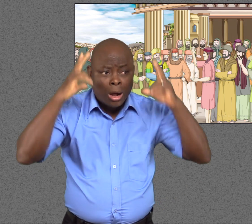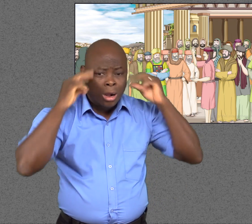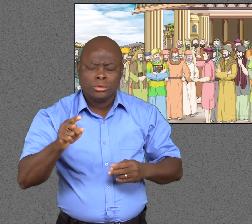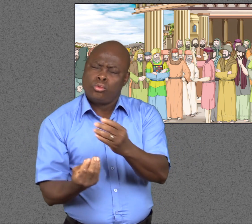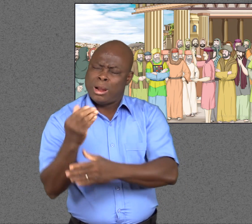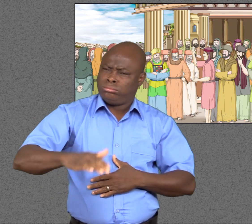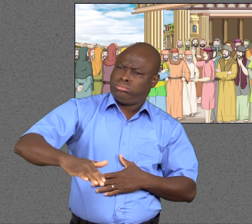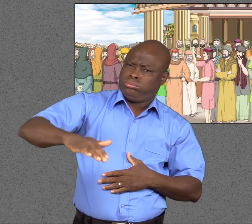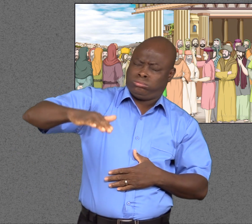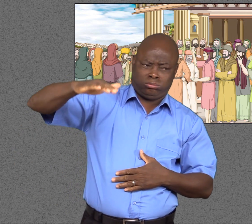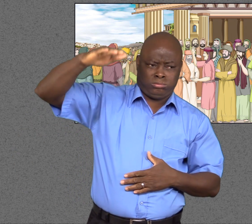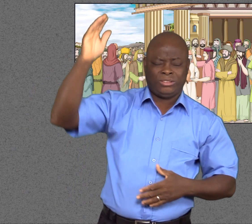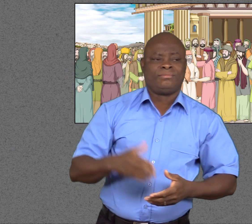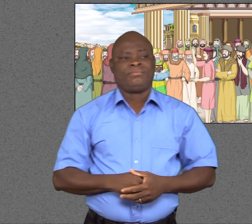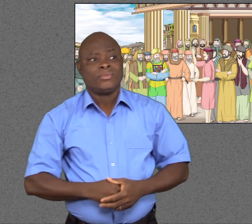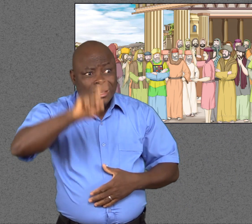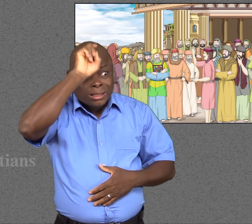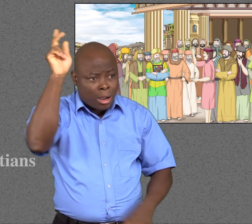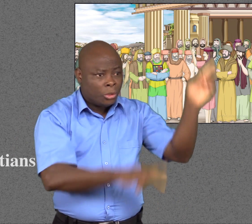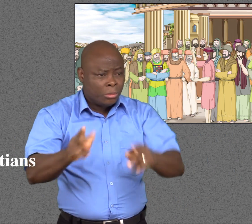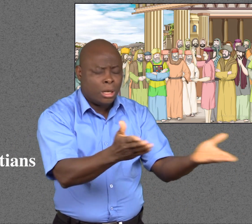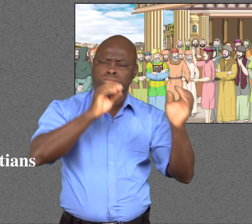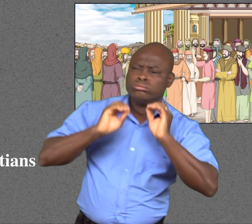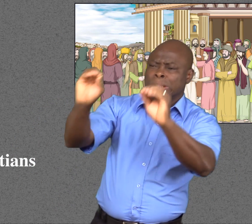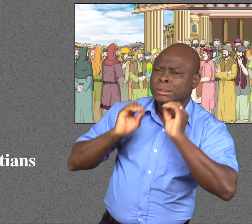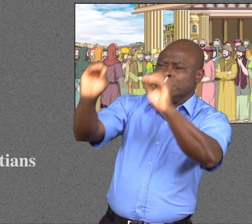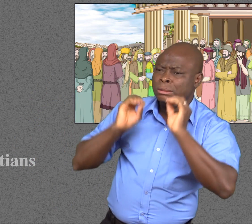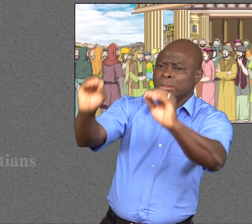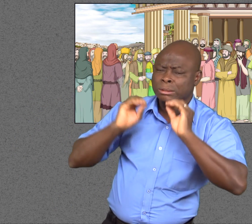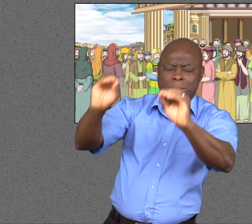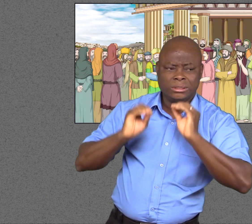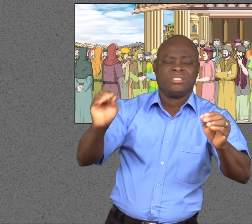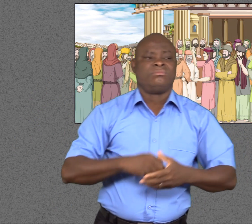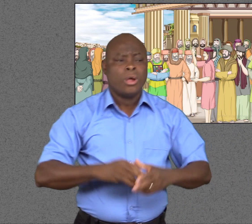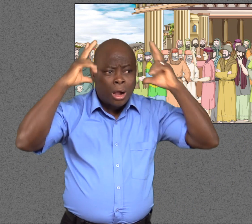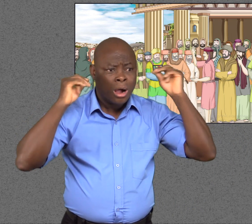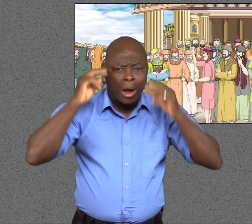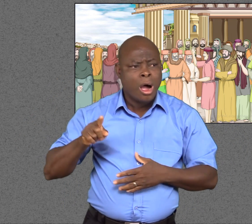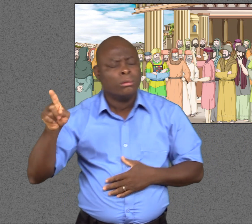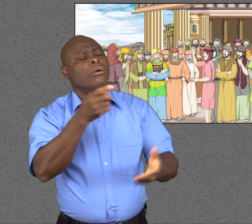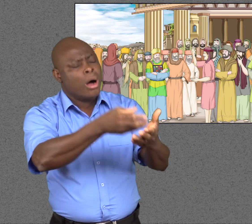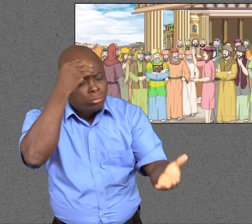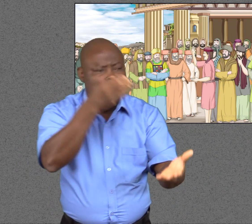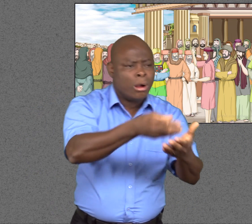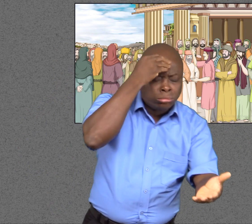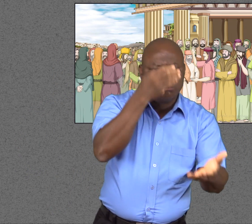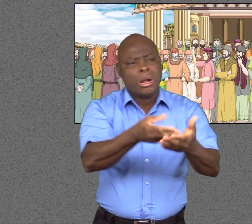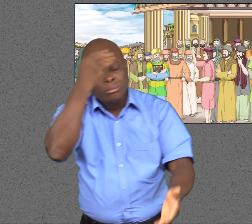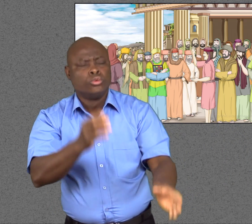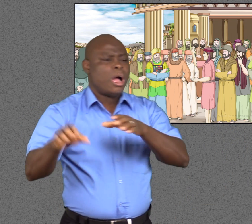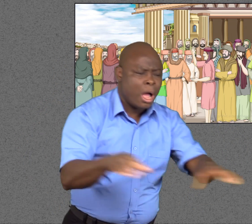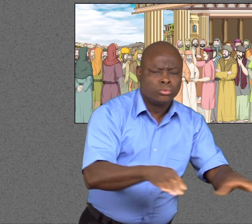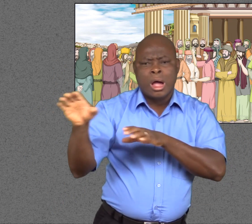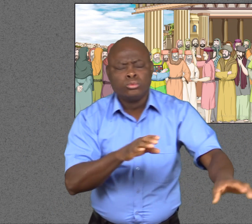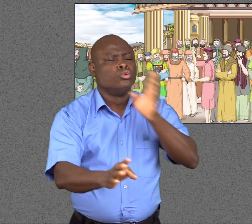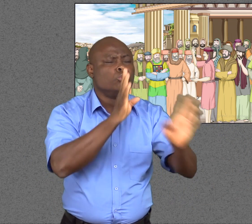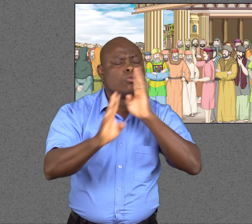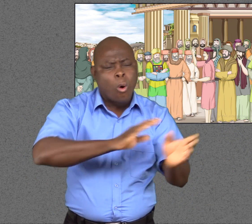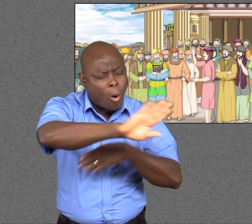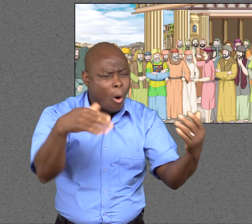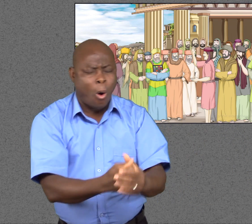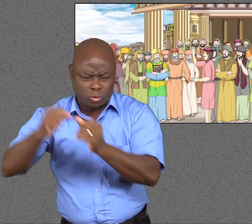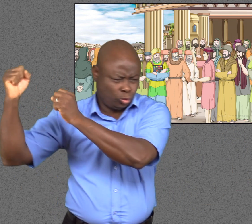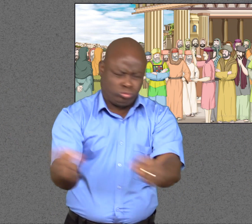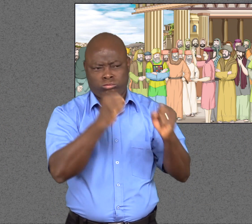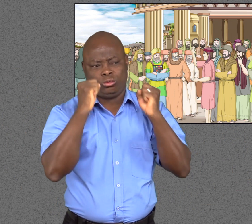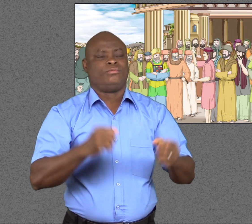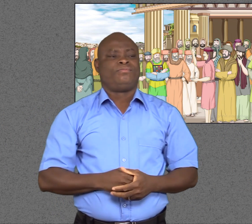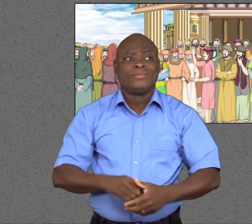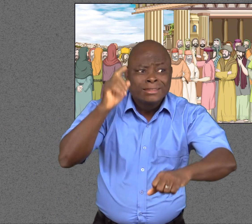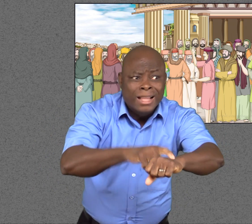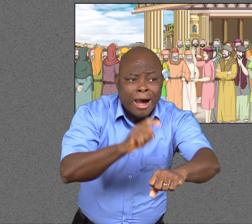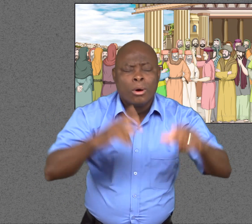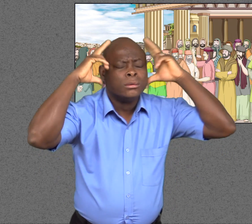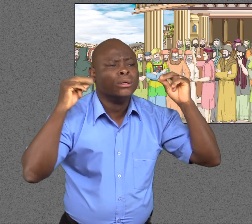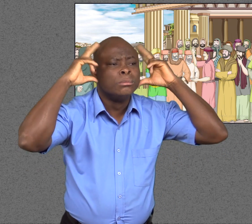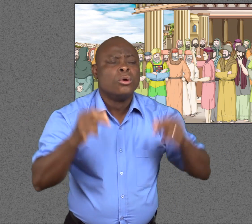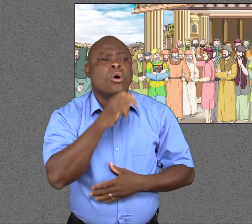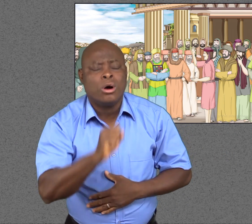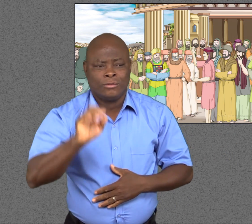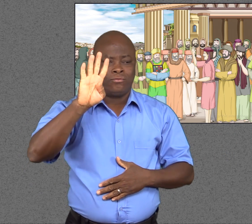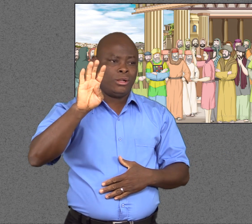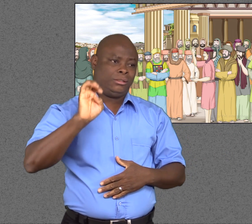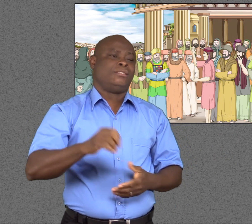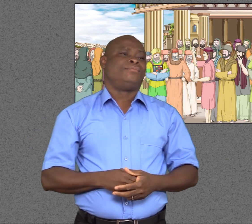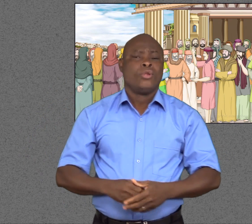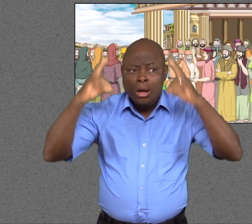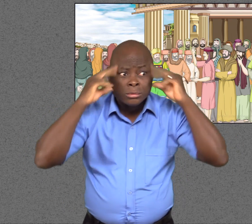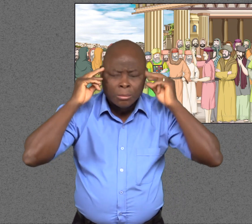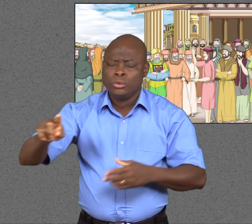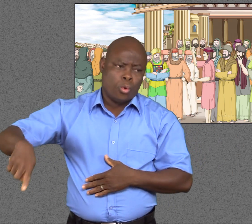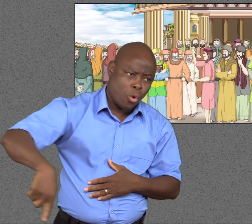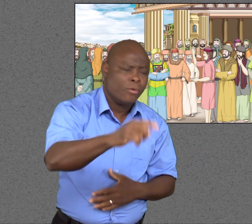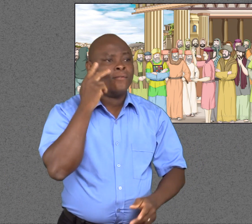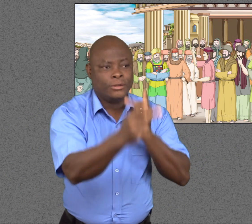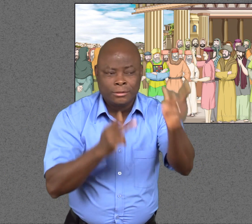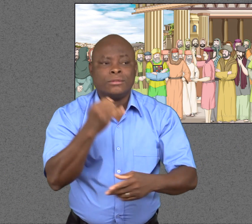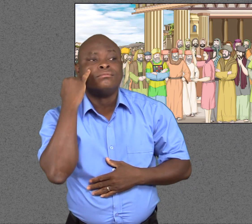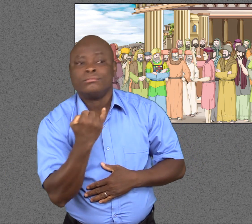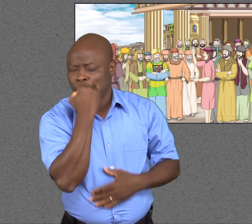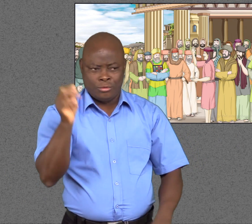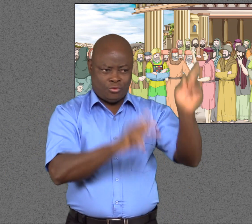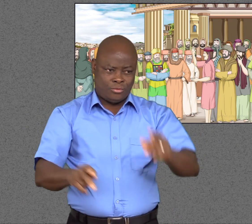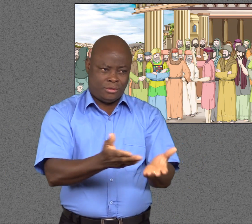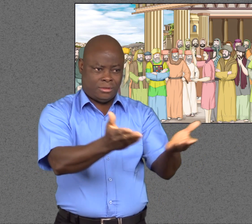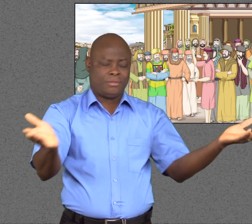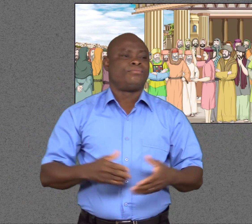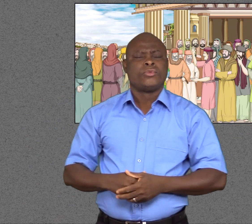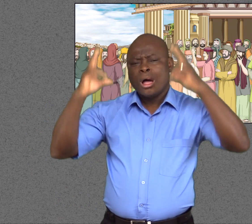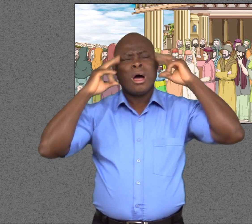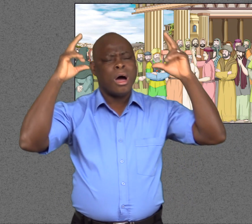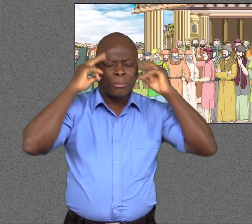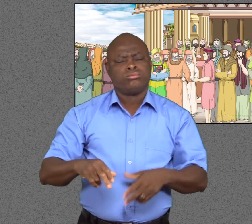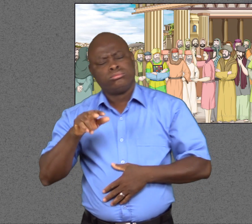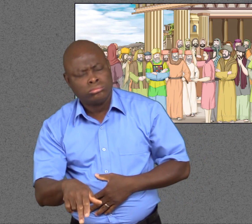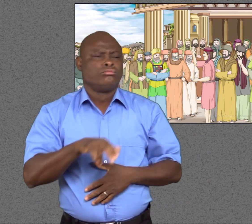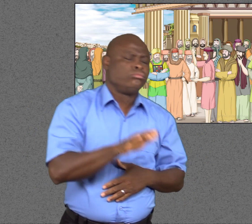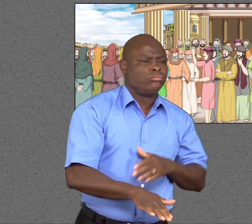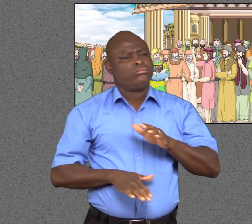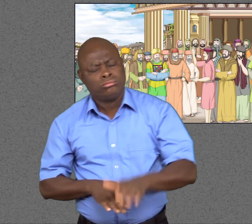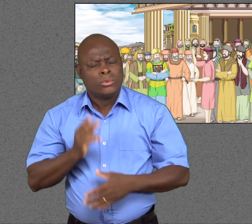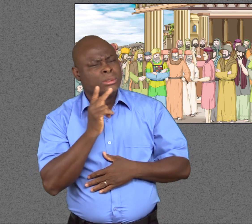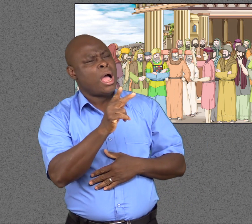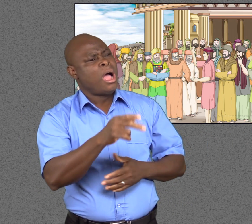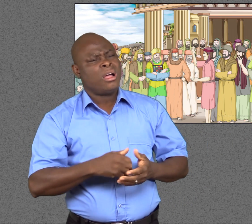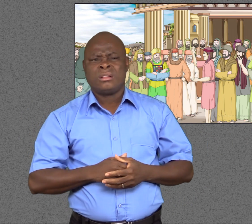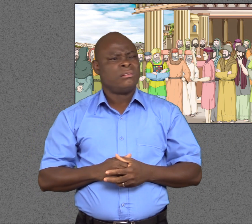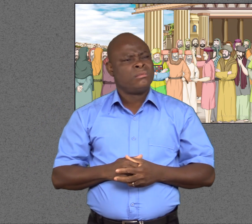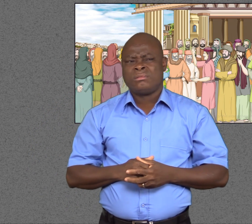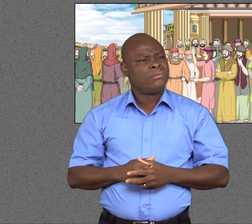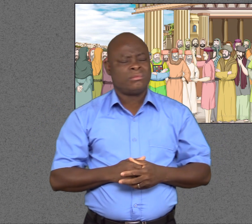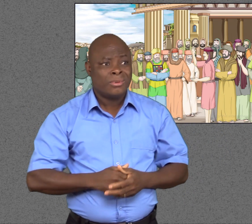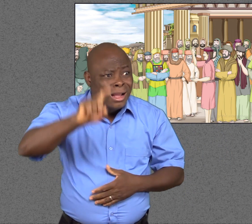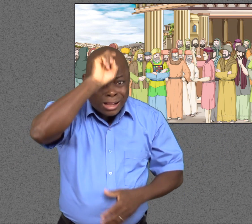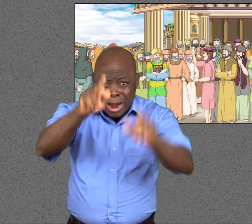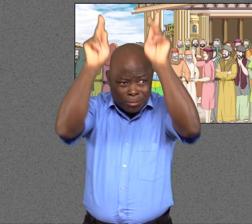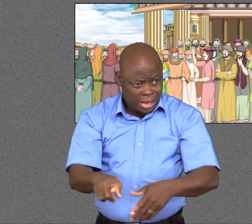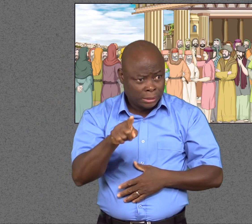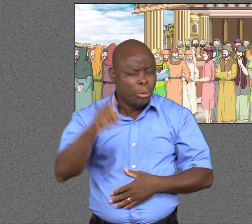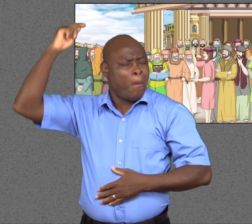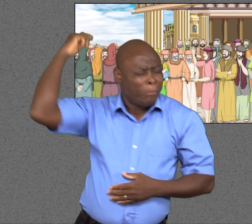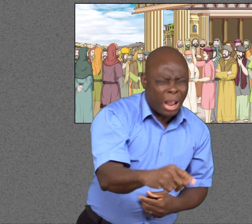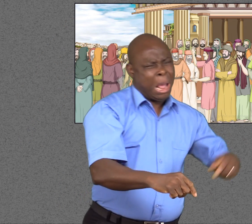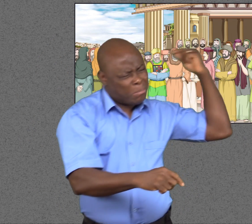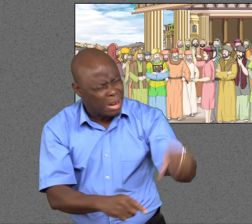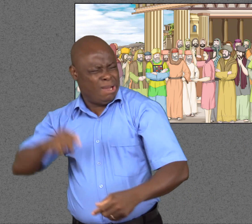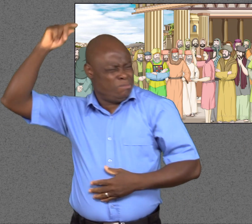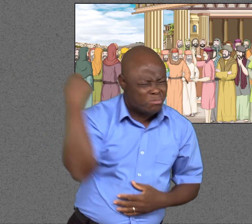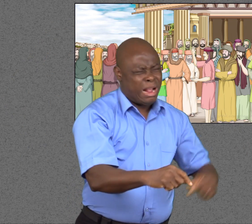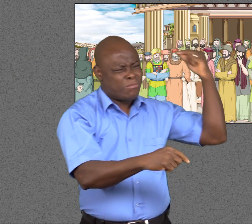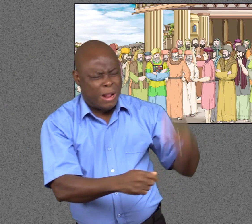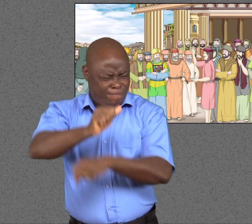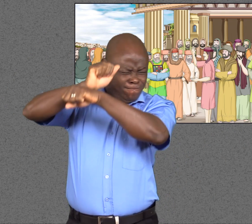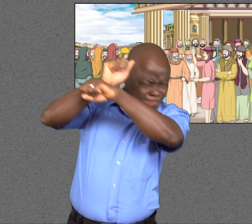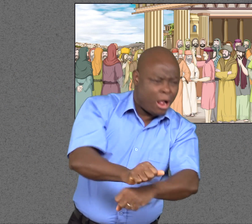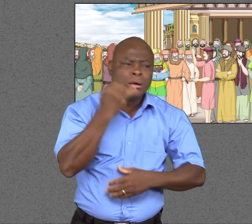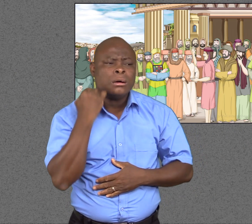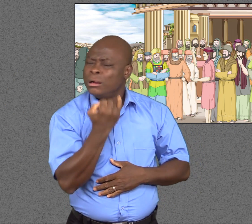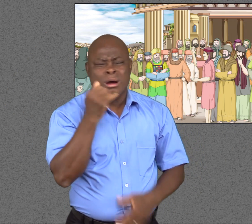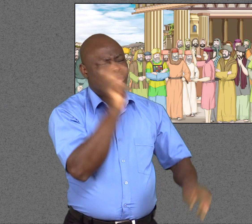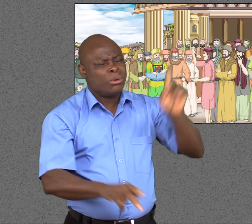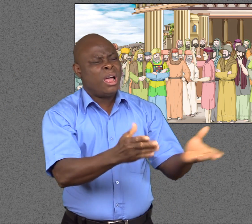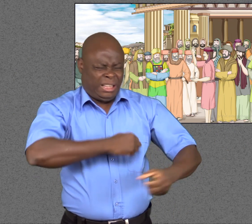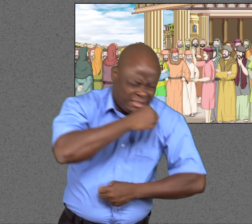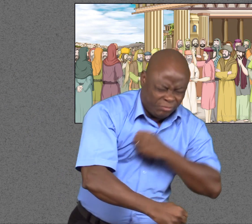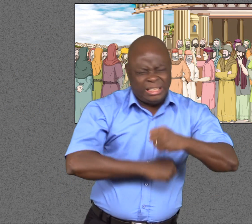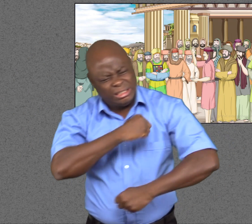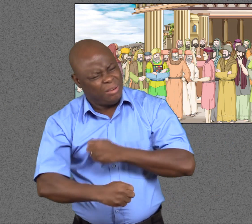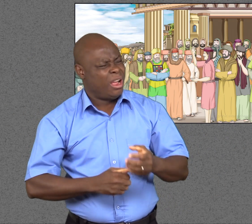So Moses was educated in all the wisdom of the Egyptians and was powerful in speech and action. When Moses was forty years old, he decided to visit his brothers, the children of Israel.